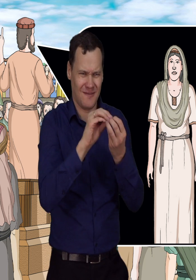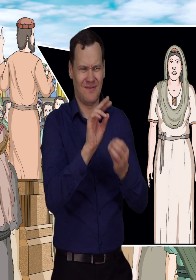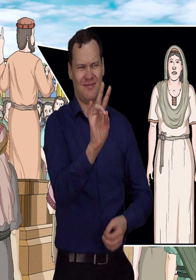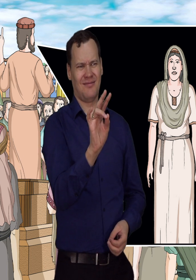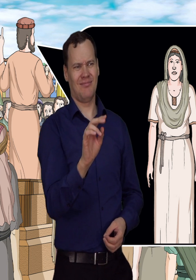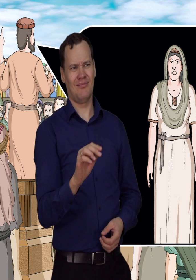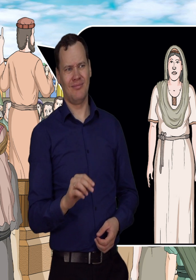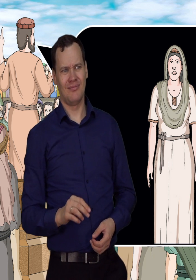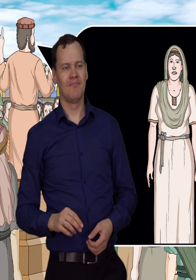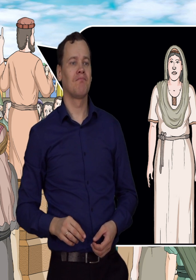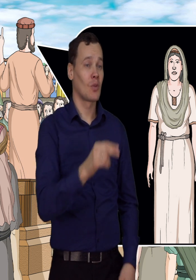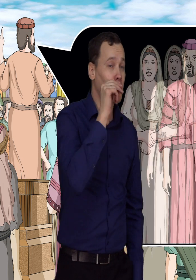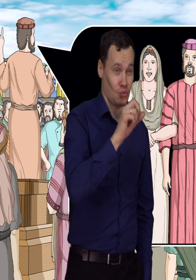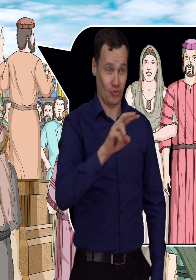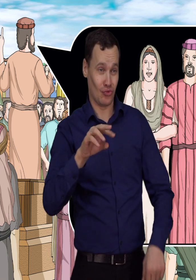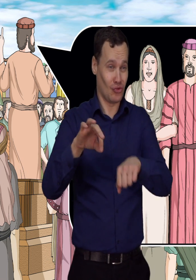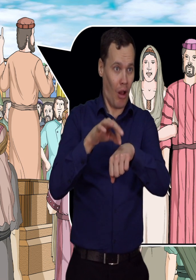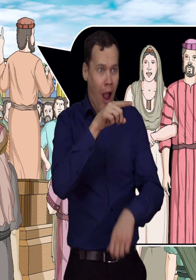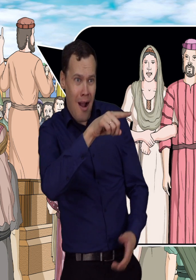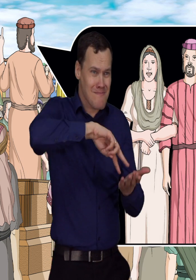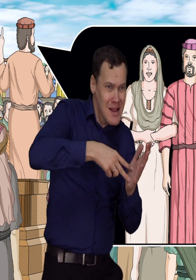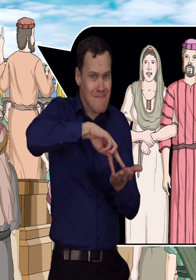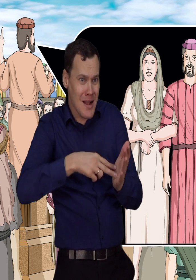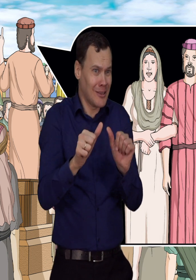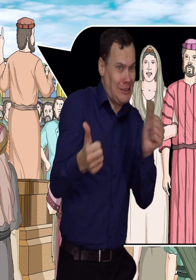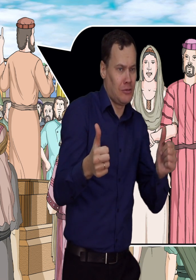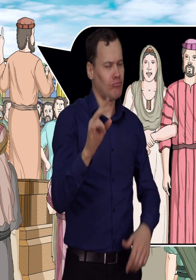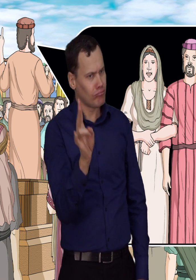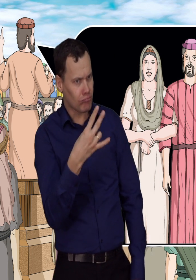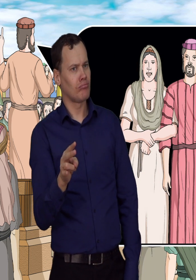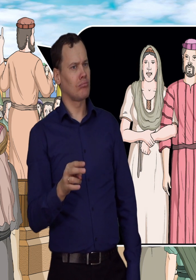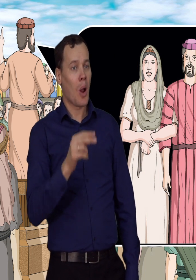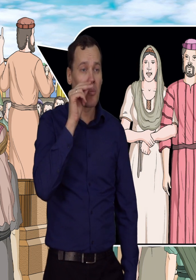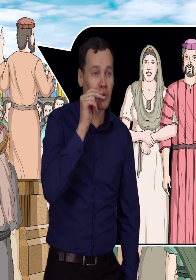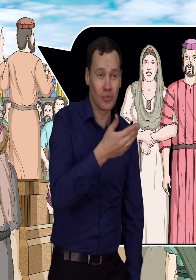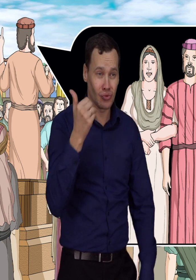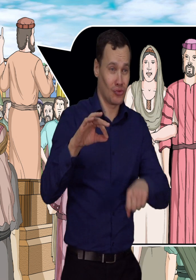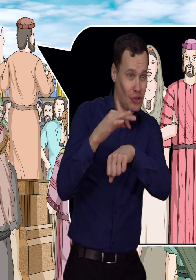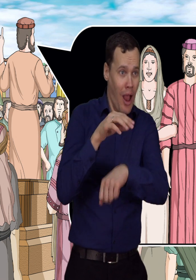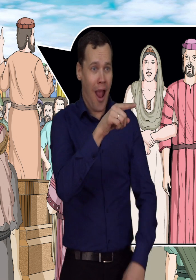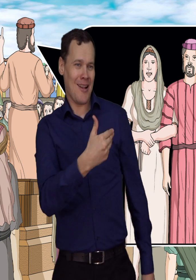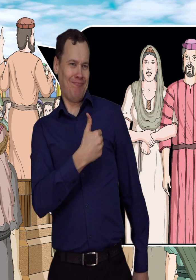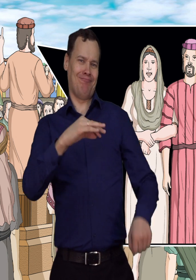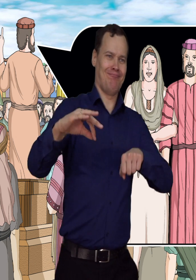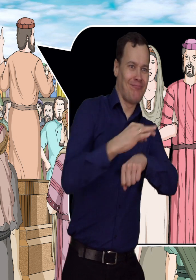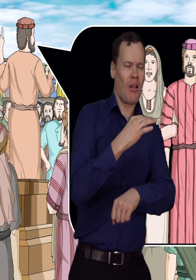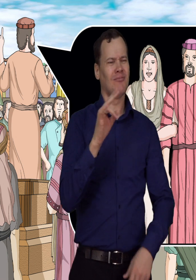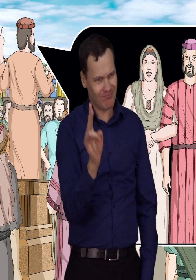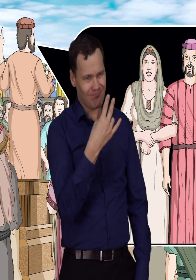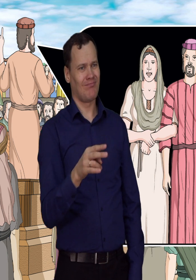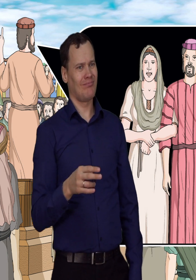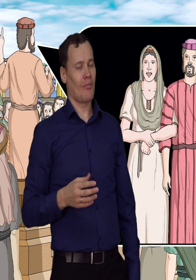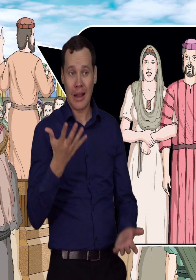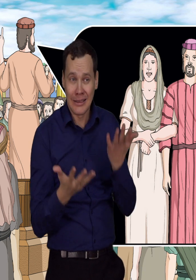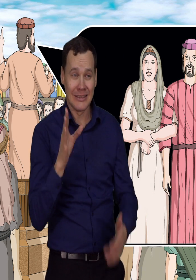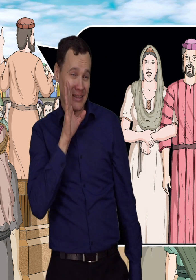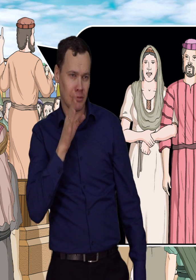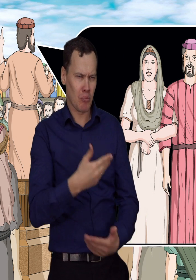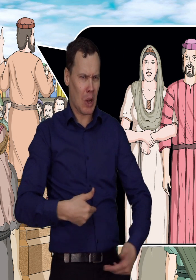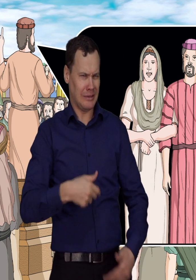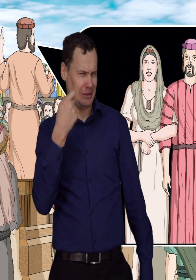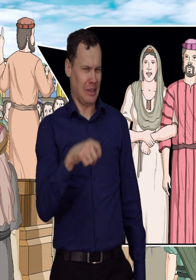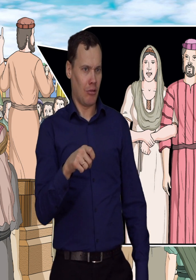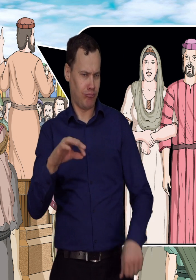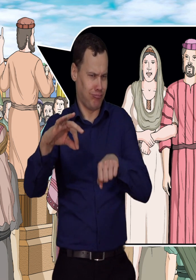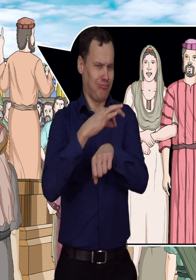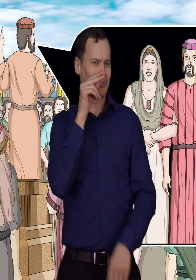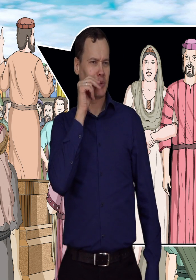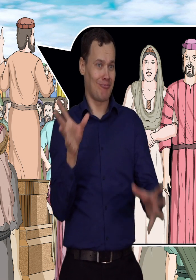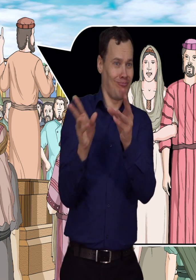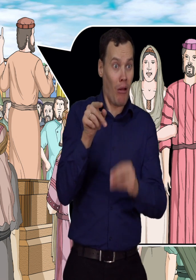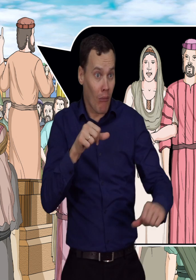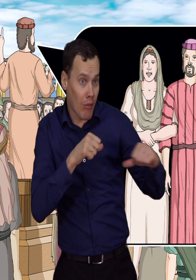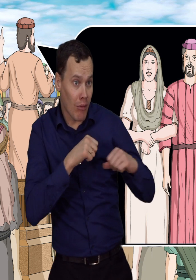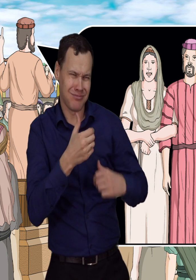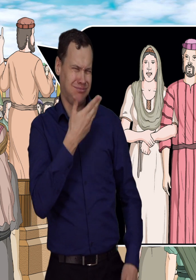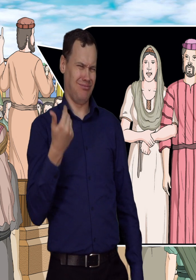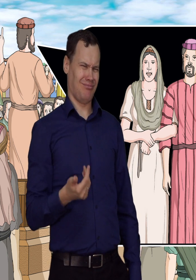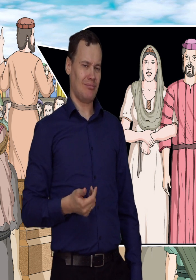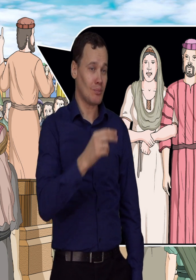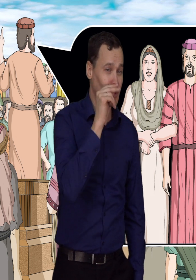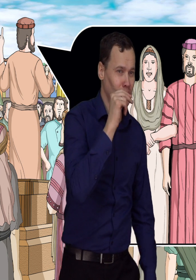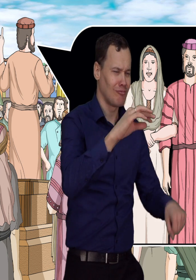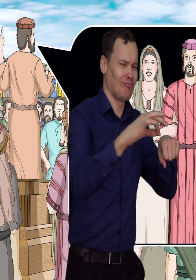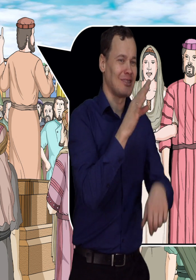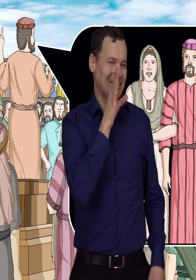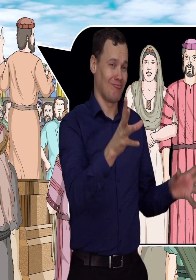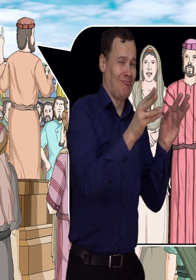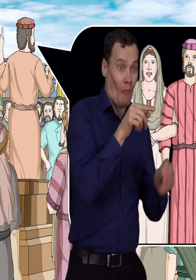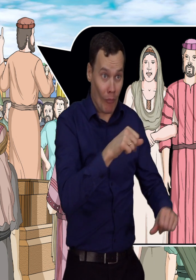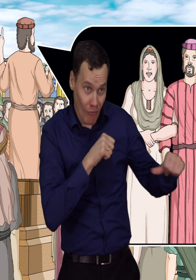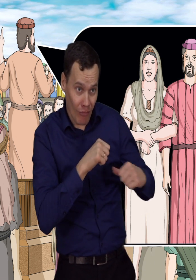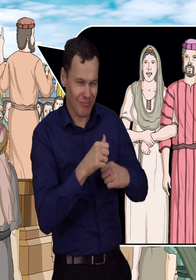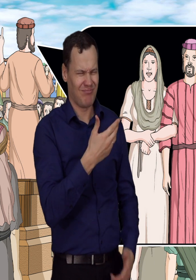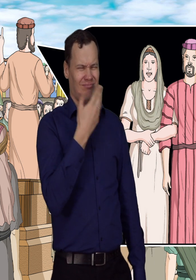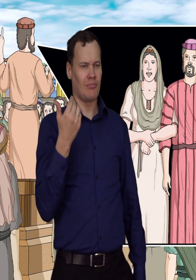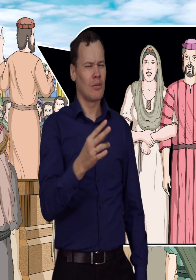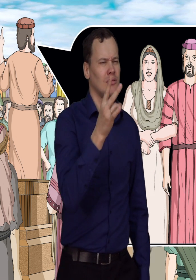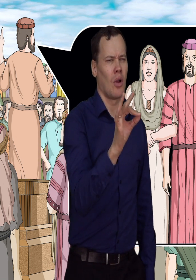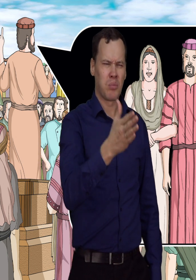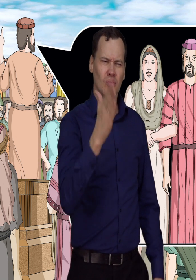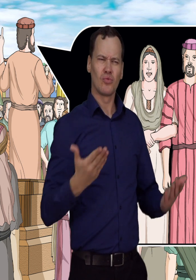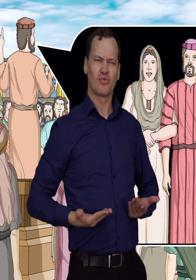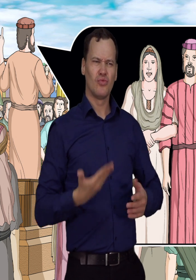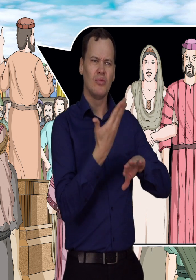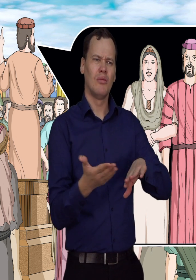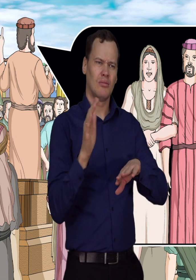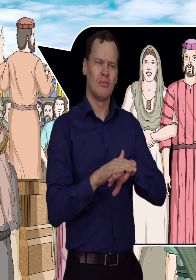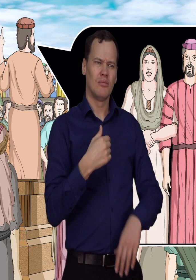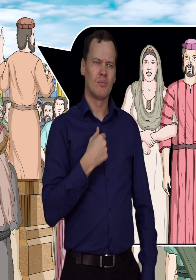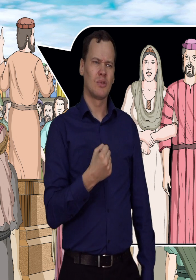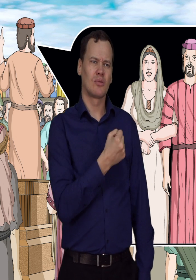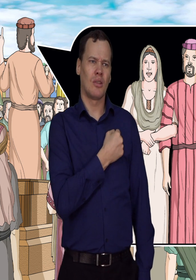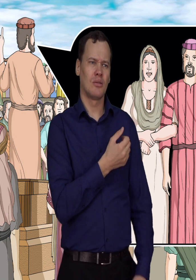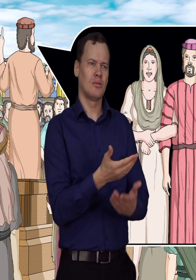But the married woman is concerned about the affairs of this world, how she can please her husband.